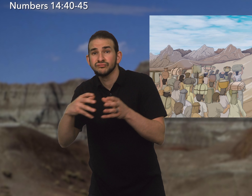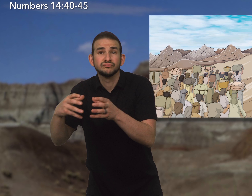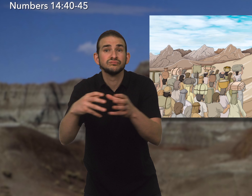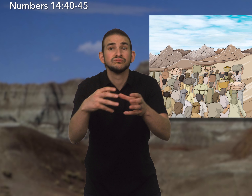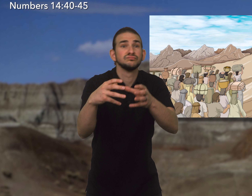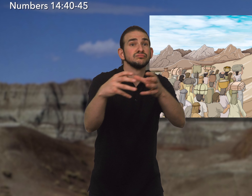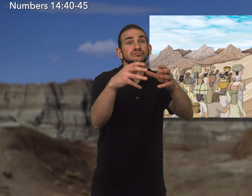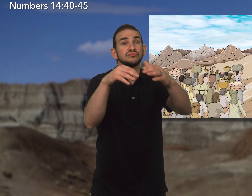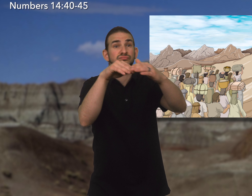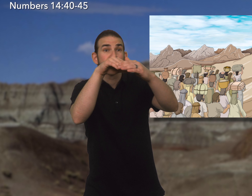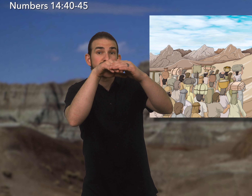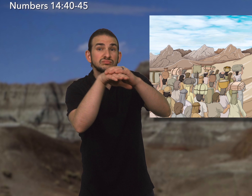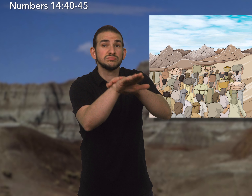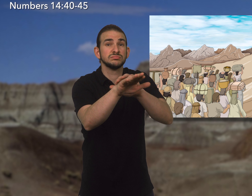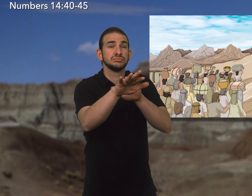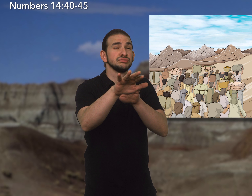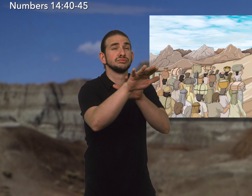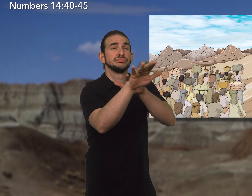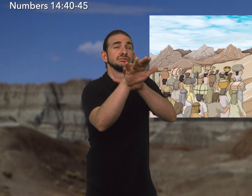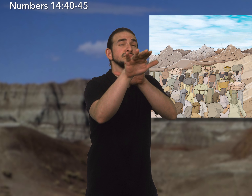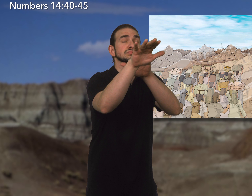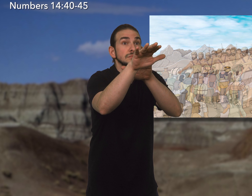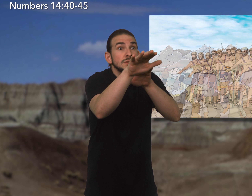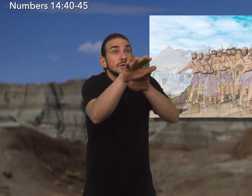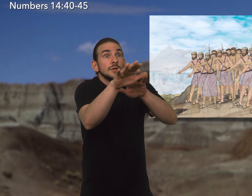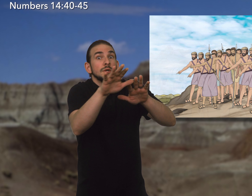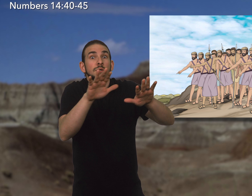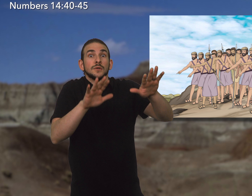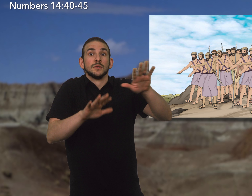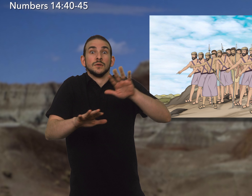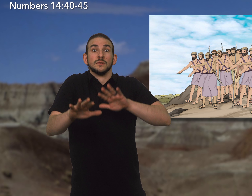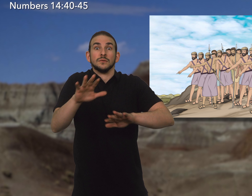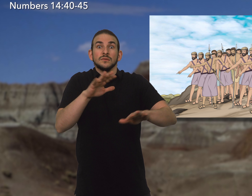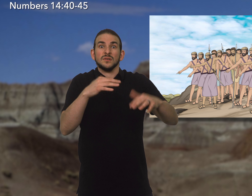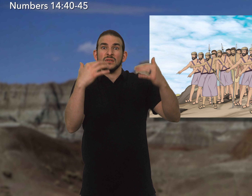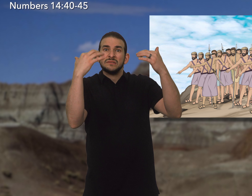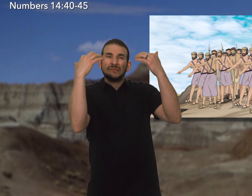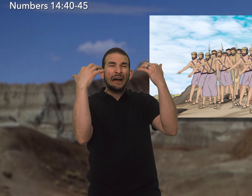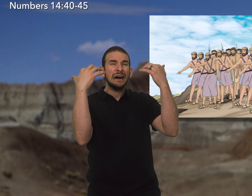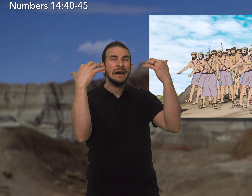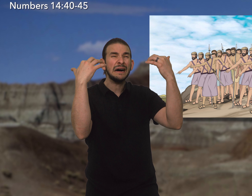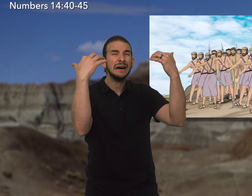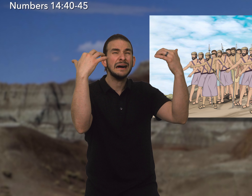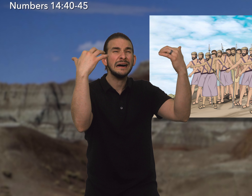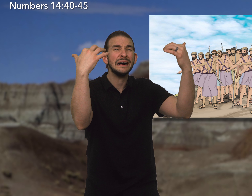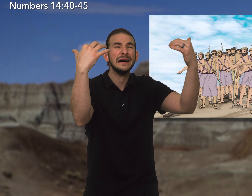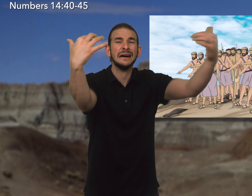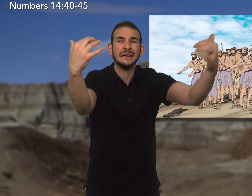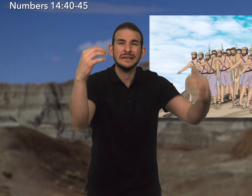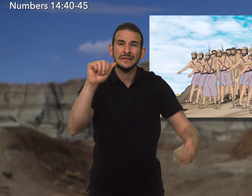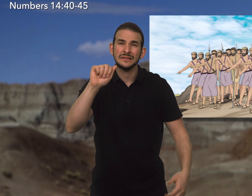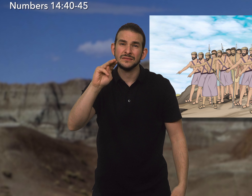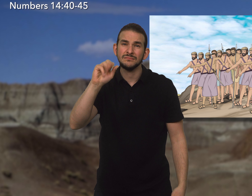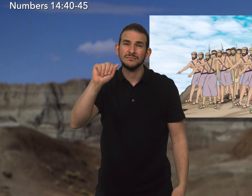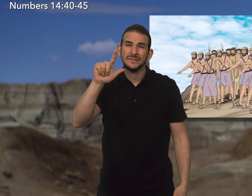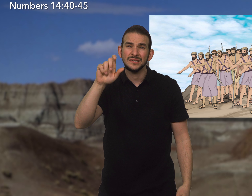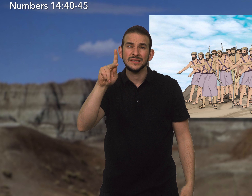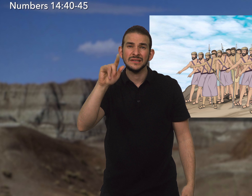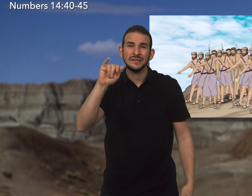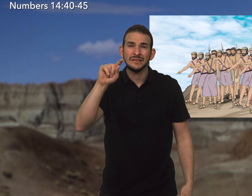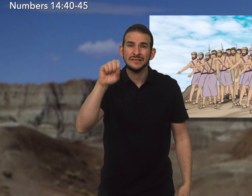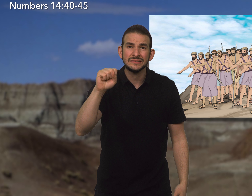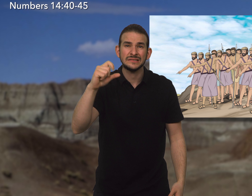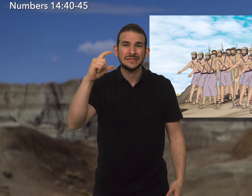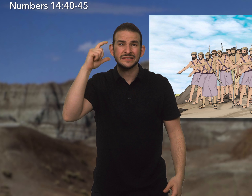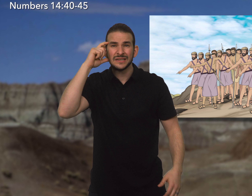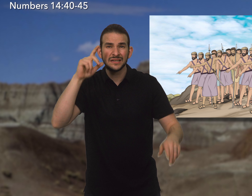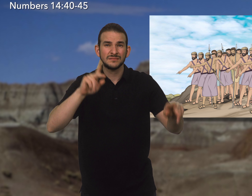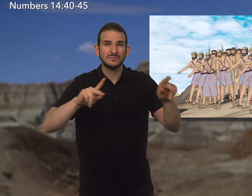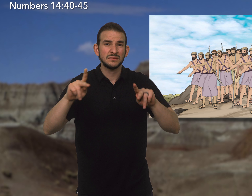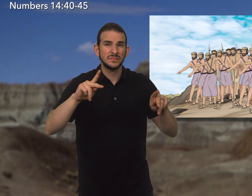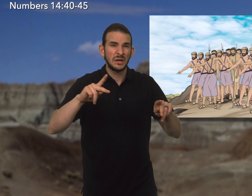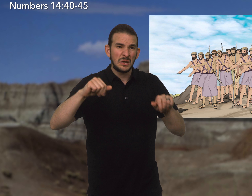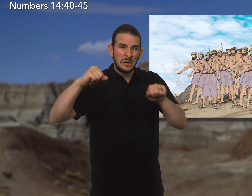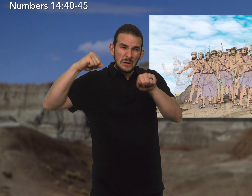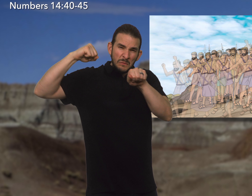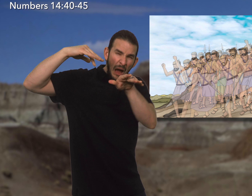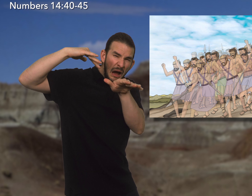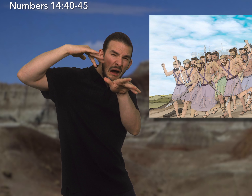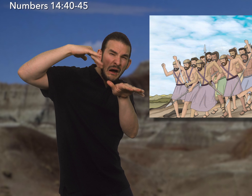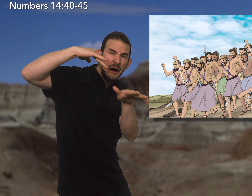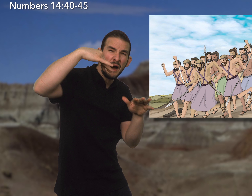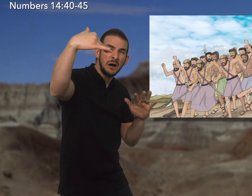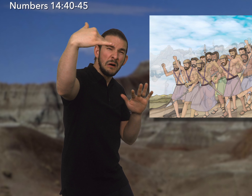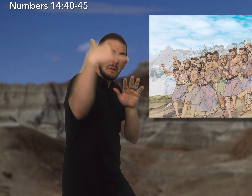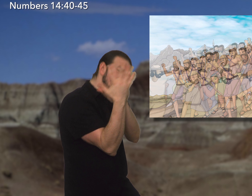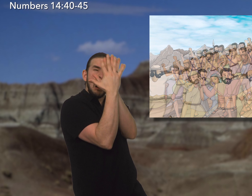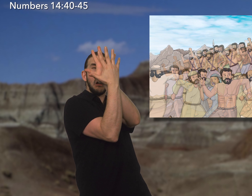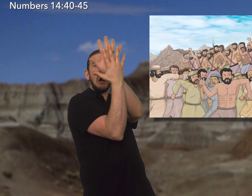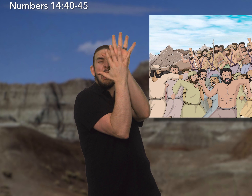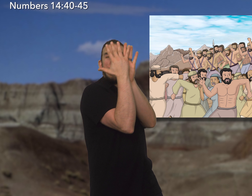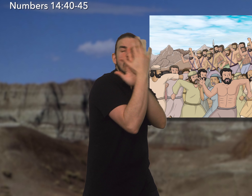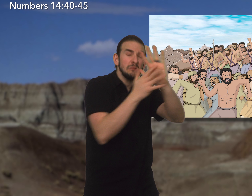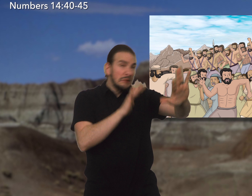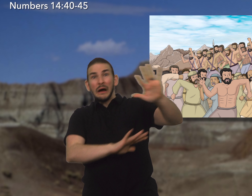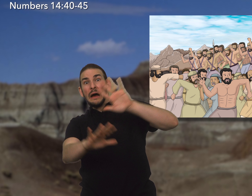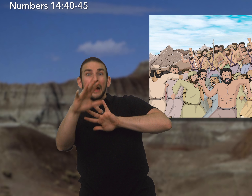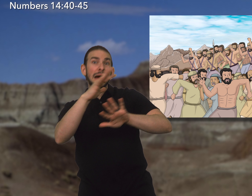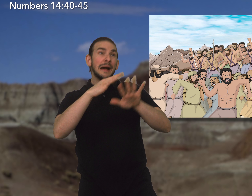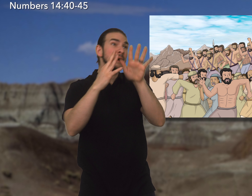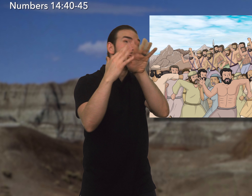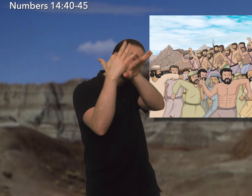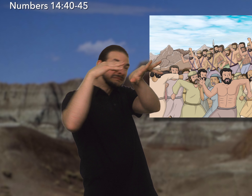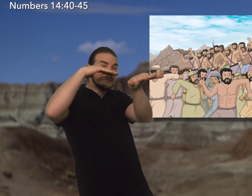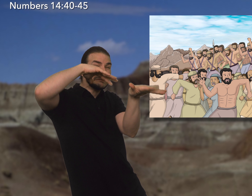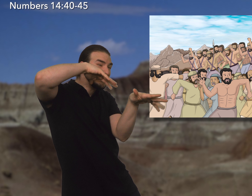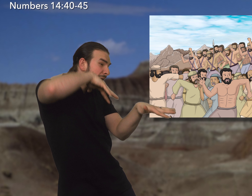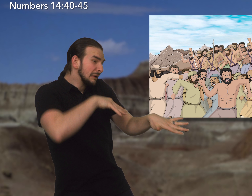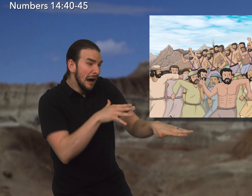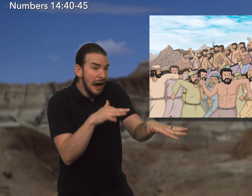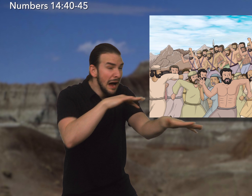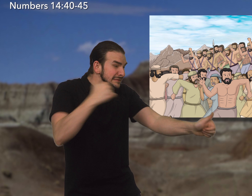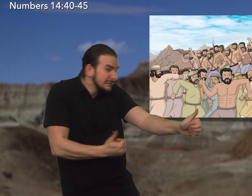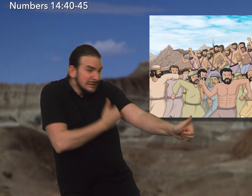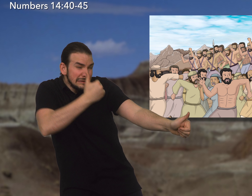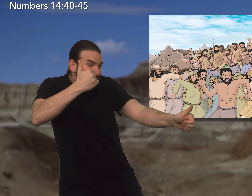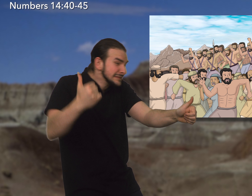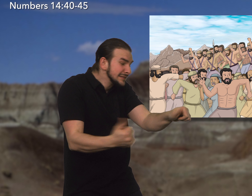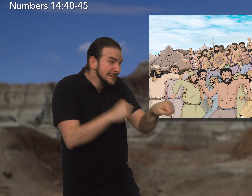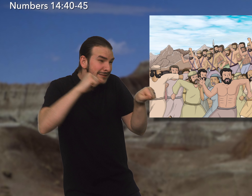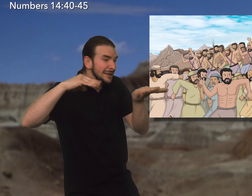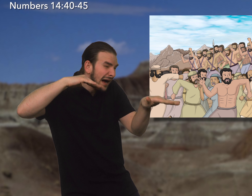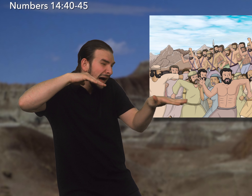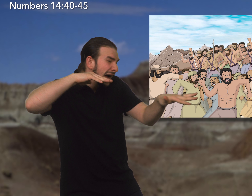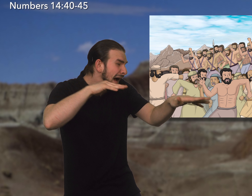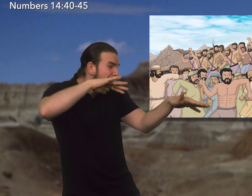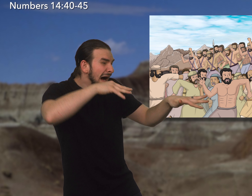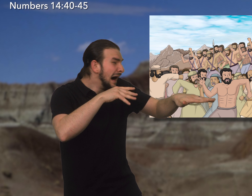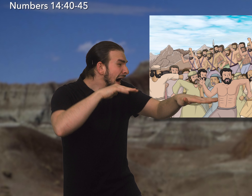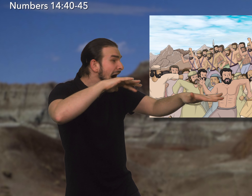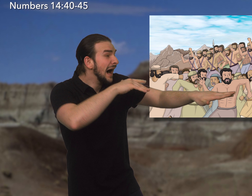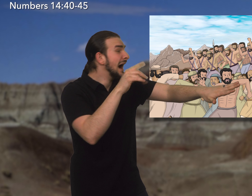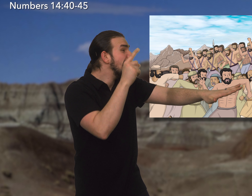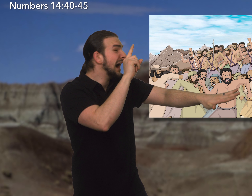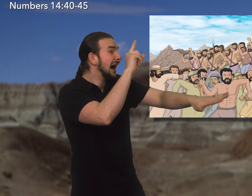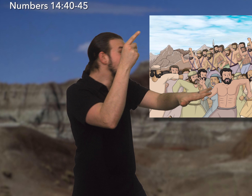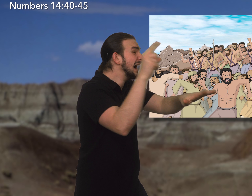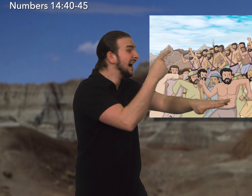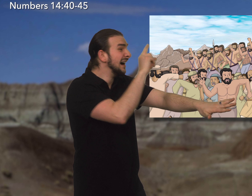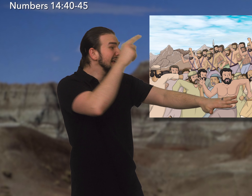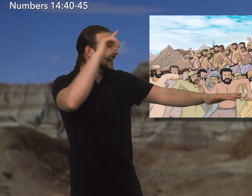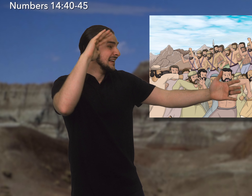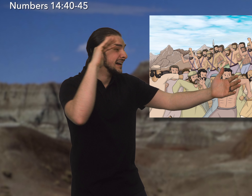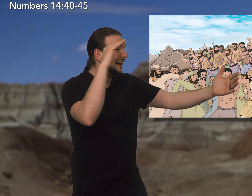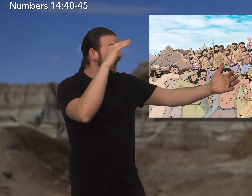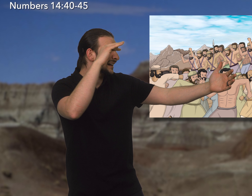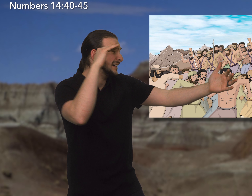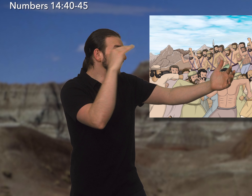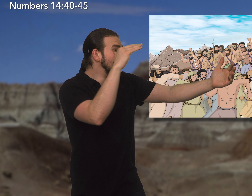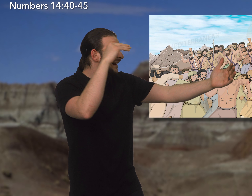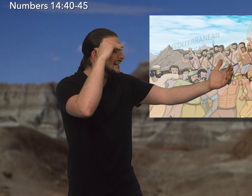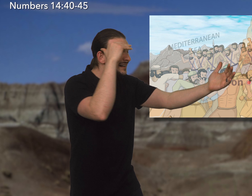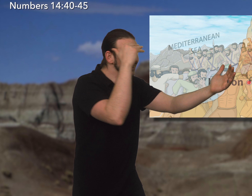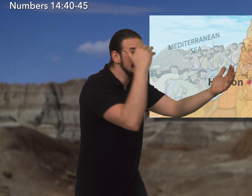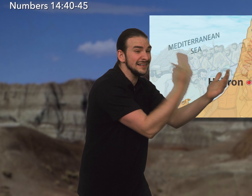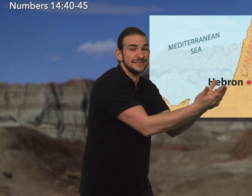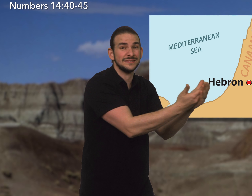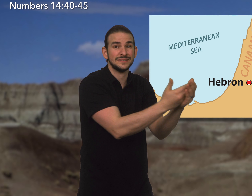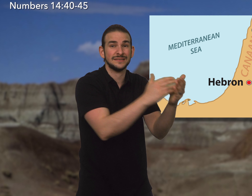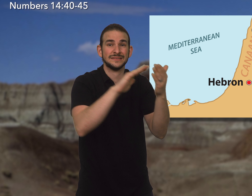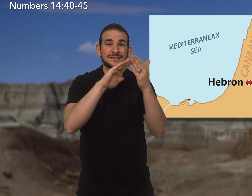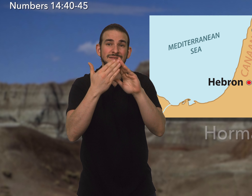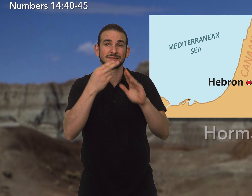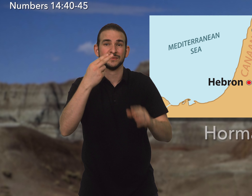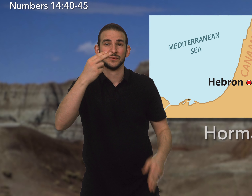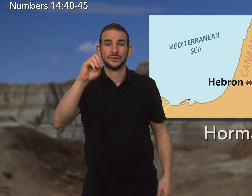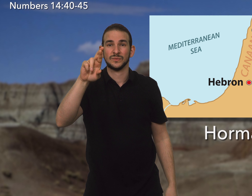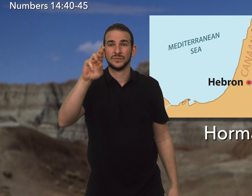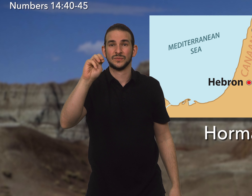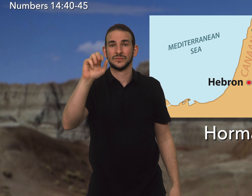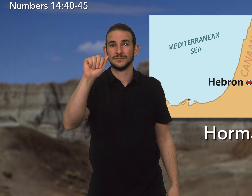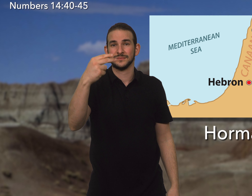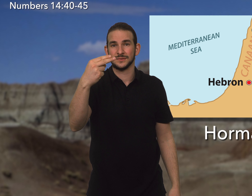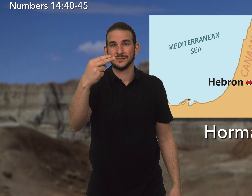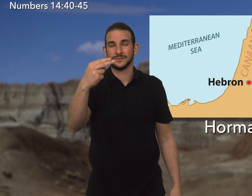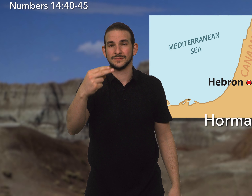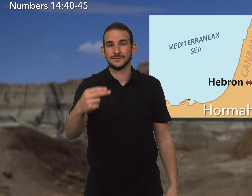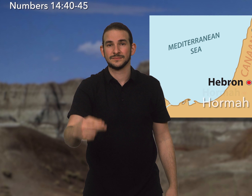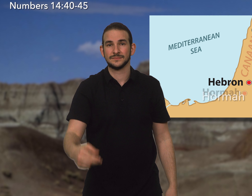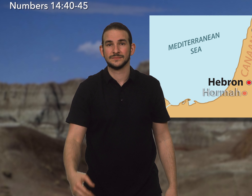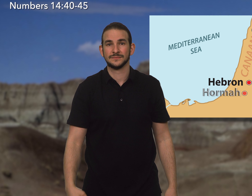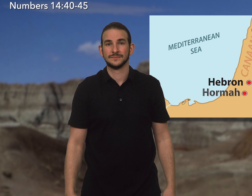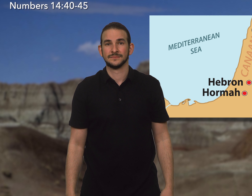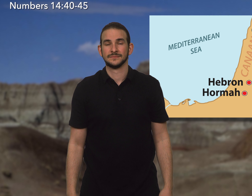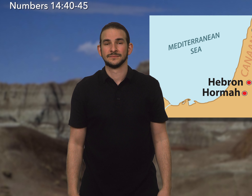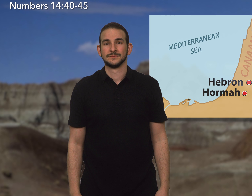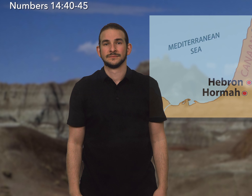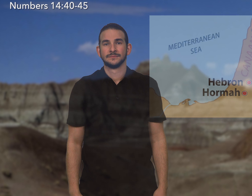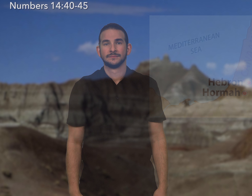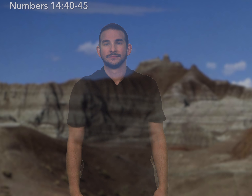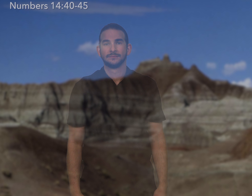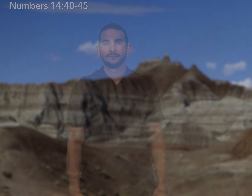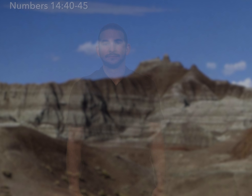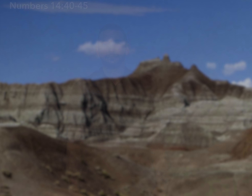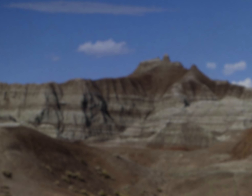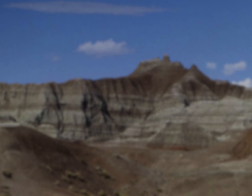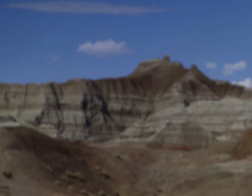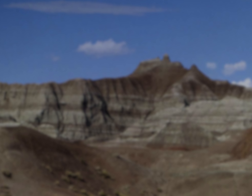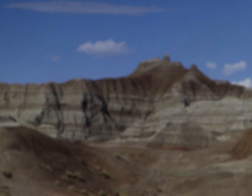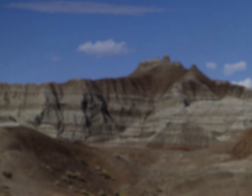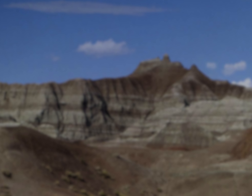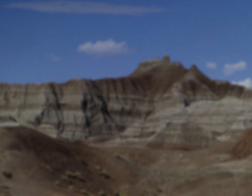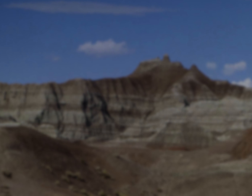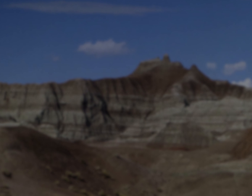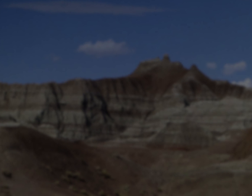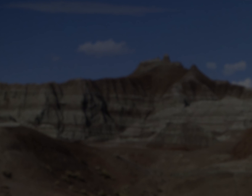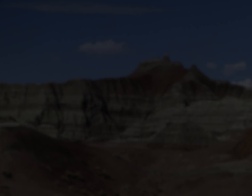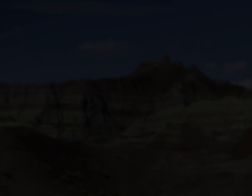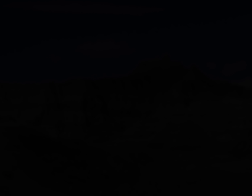Then the Amalekites and Canaanites who lived in that part of the hill country came down, attacked them, and routed them all the way to Hormah.